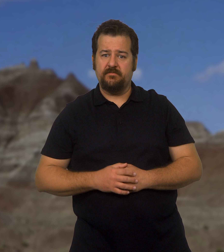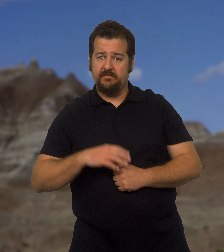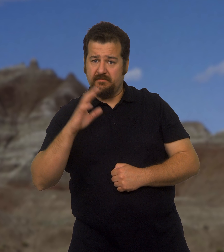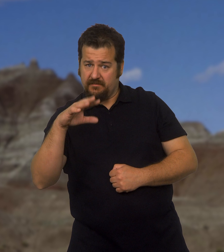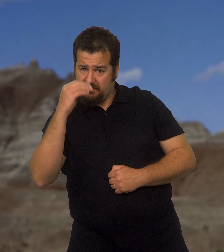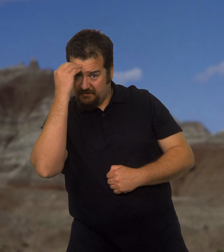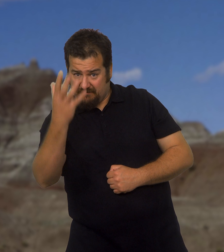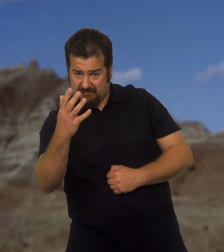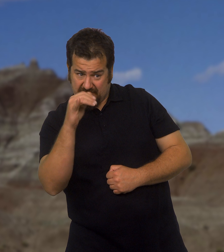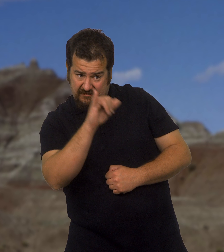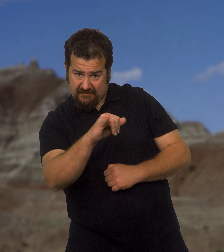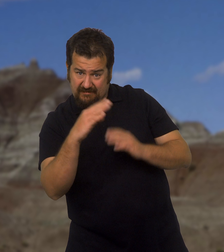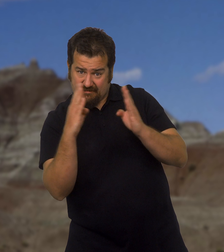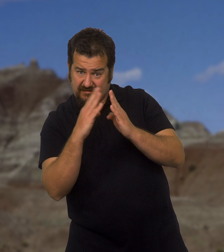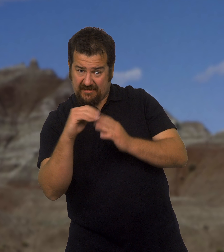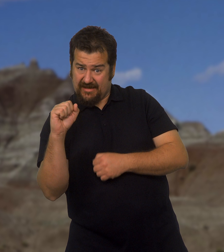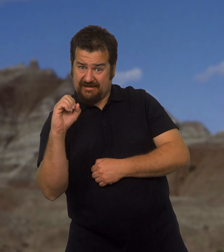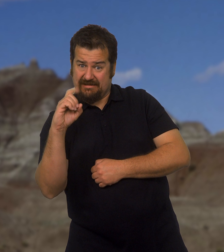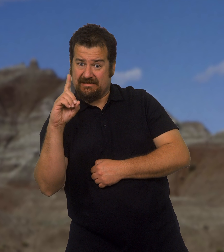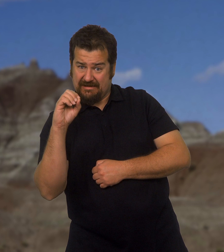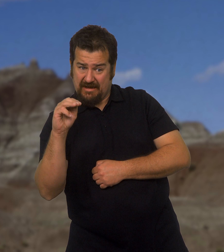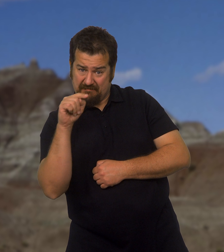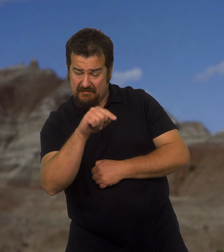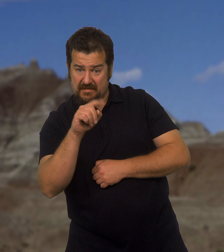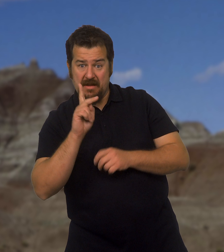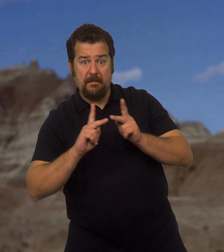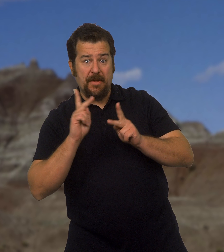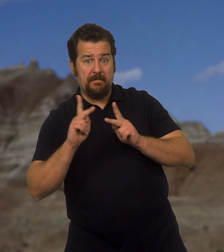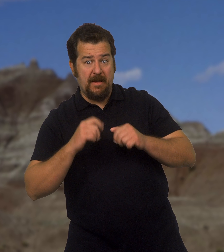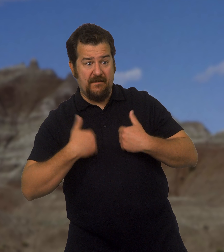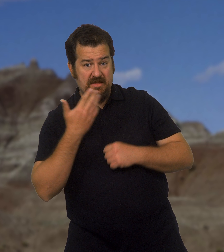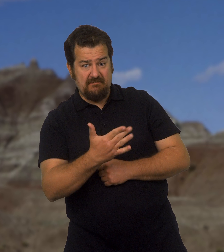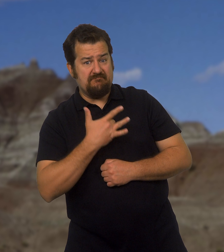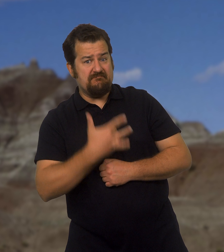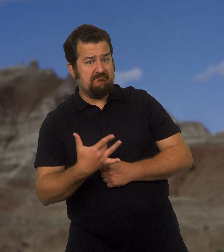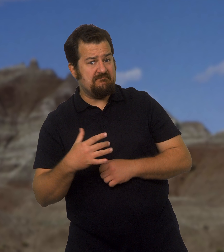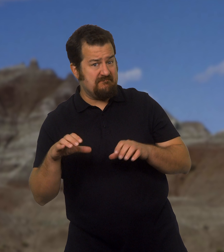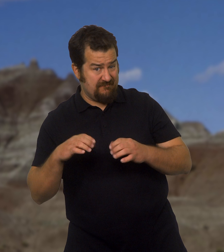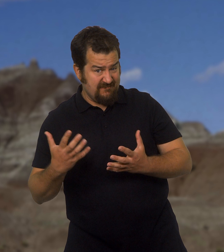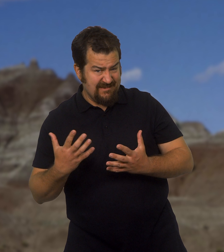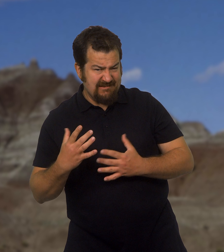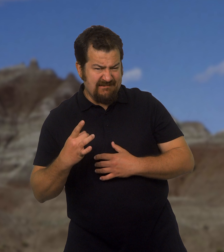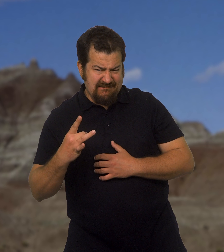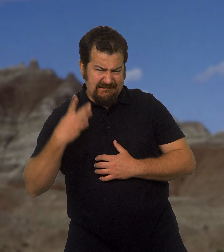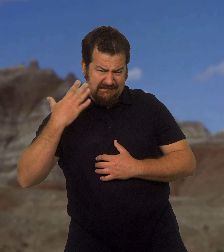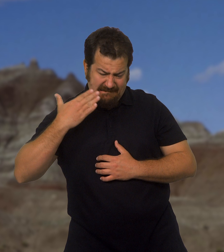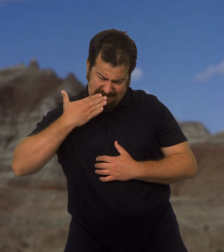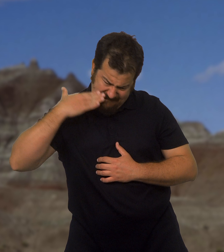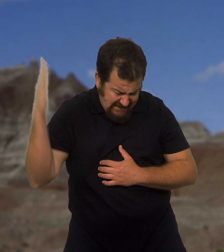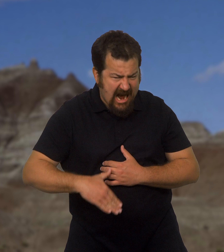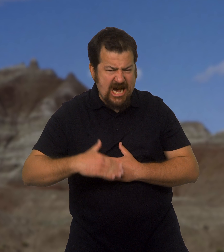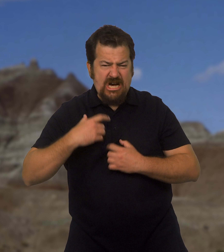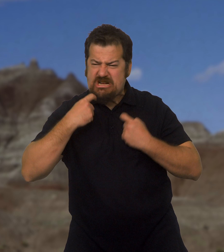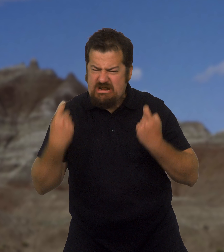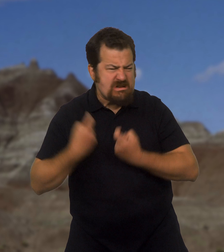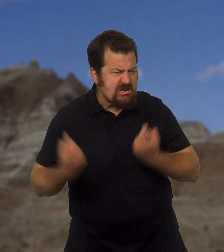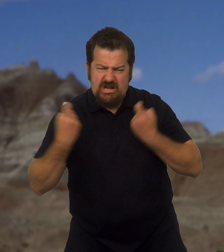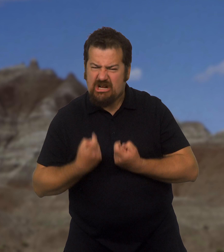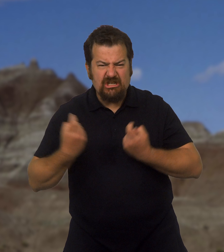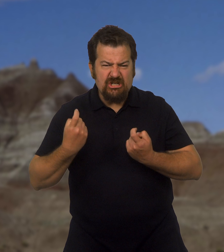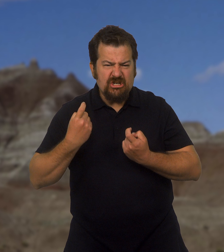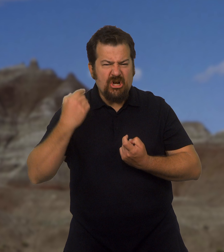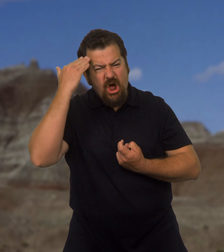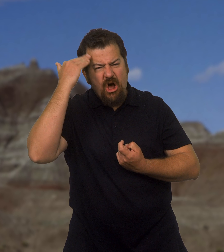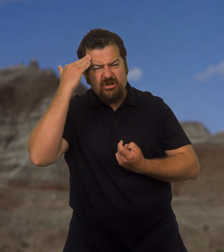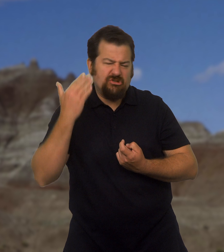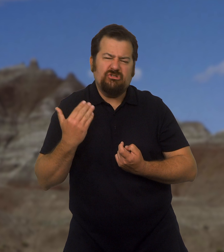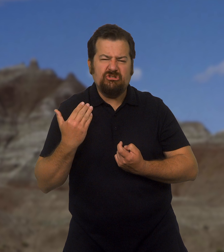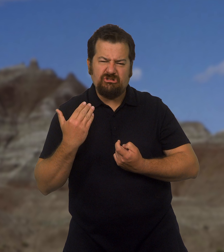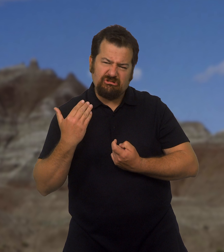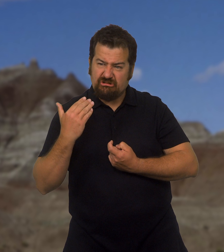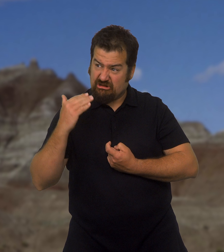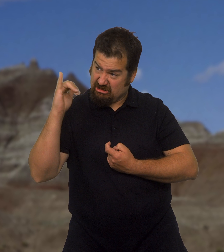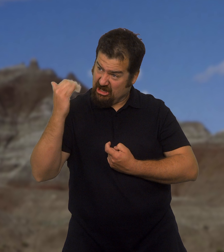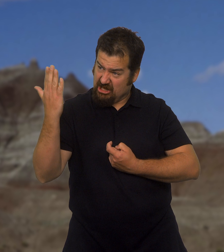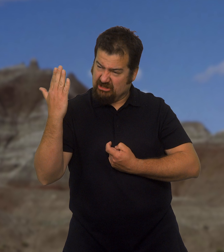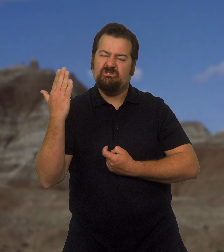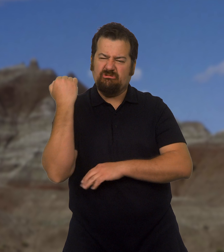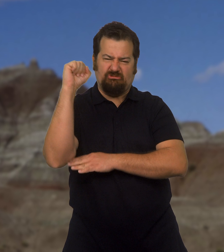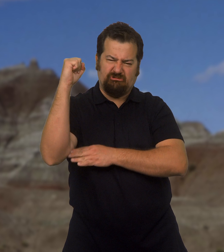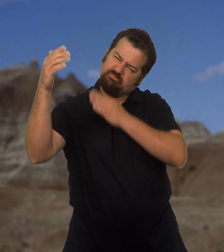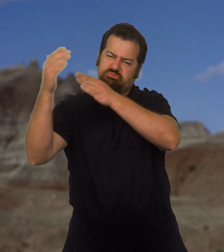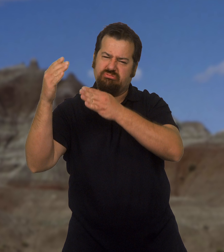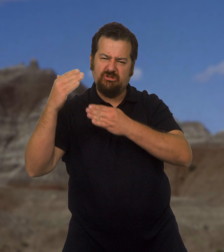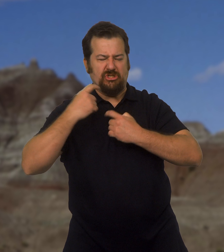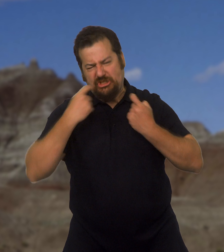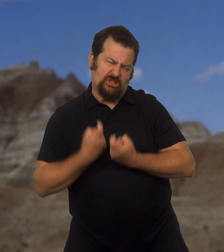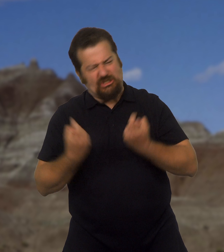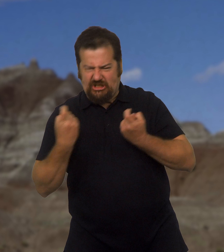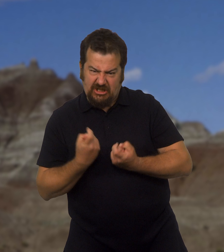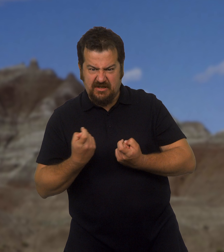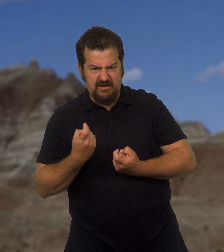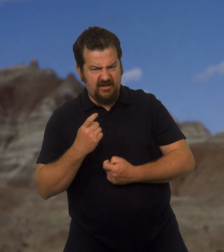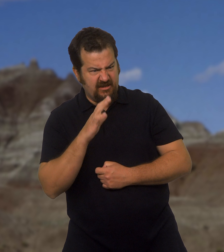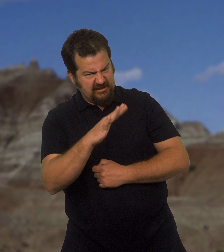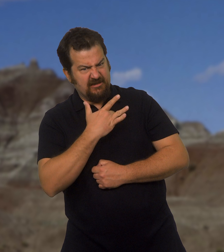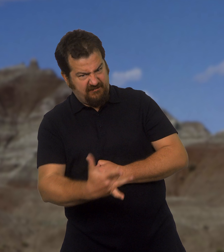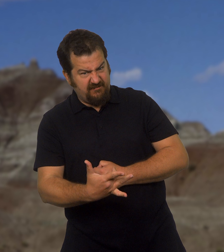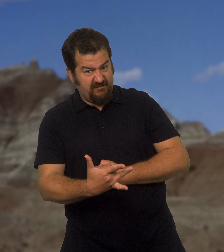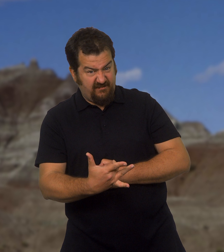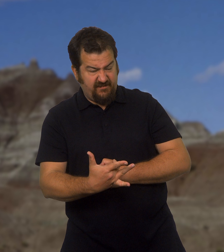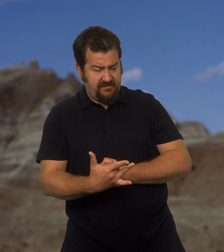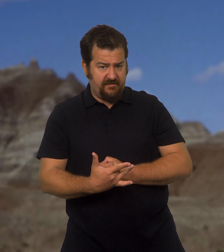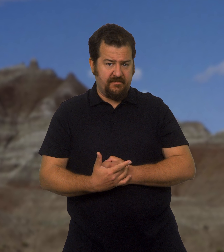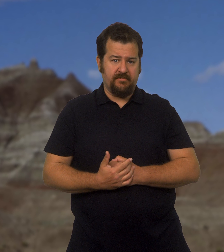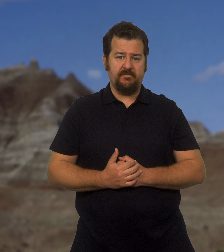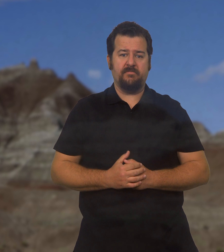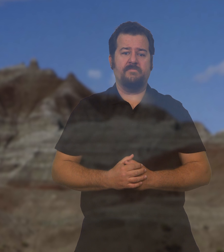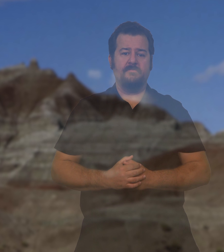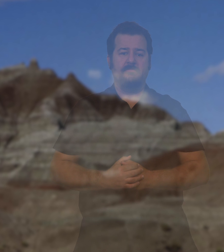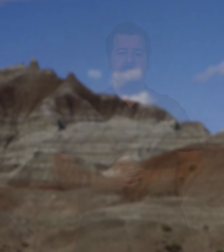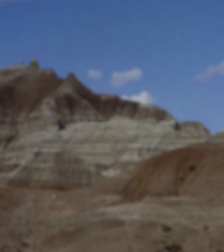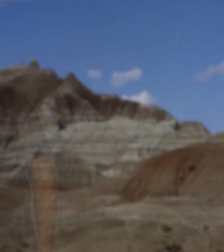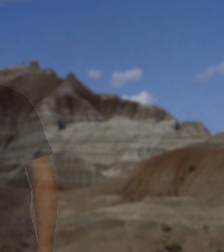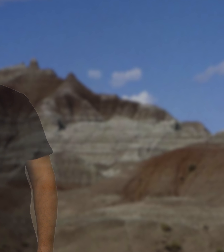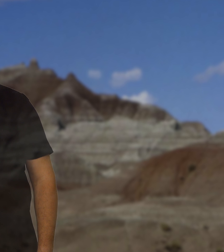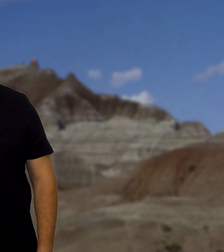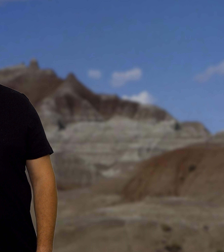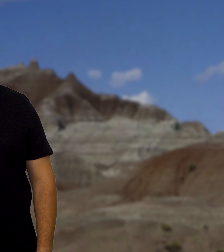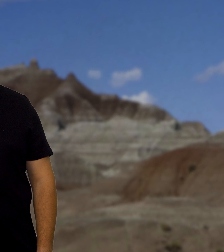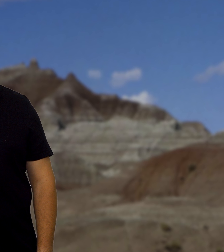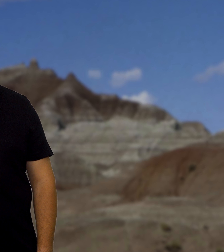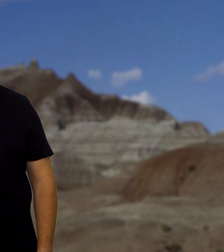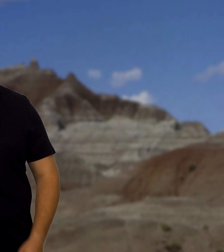But the men of Sodom were wicked, sinning greatly against the LORD.